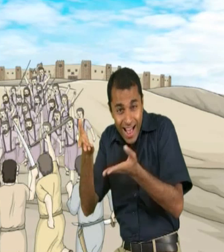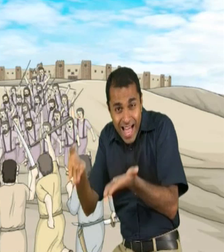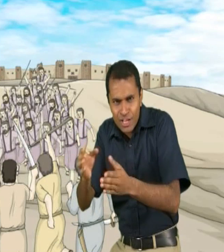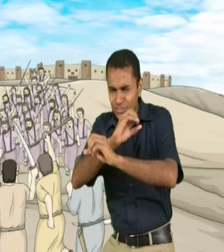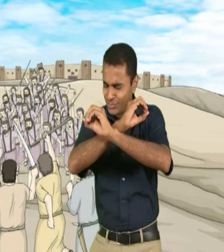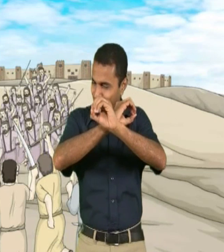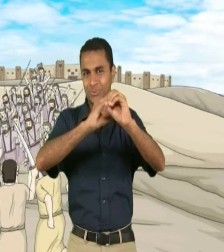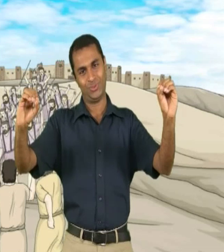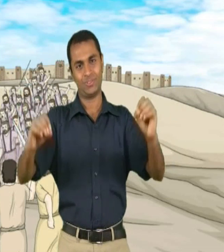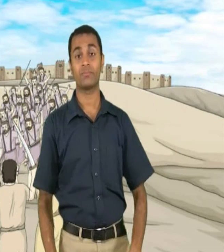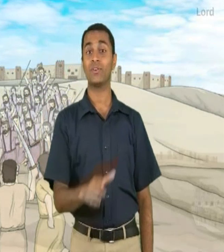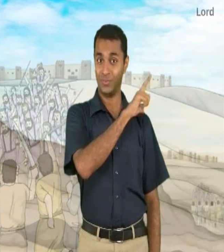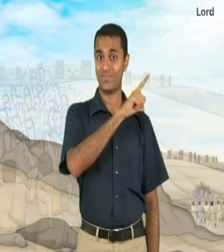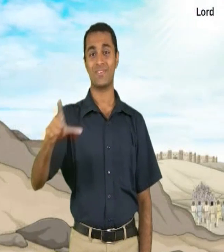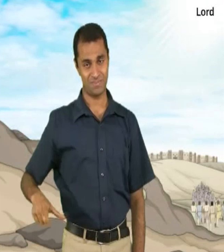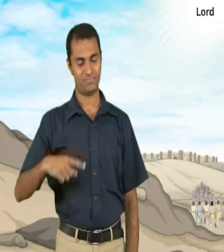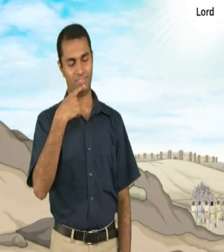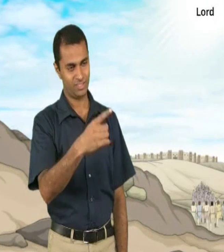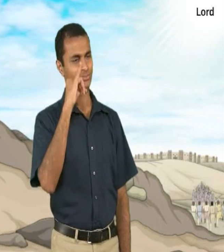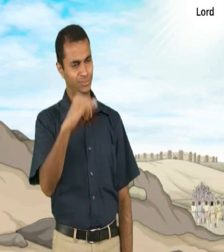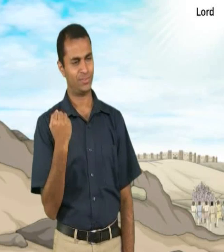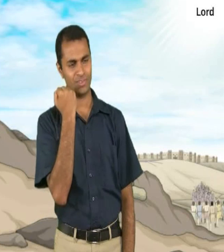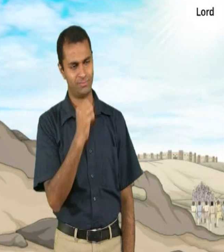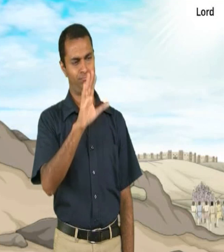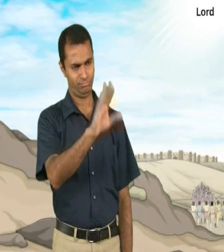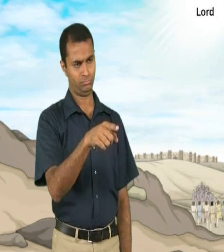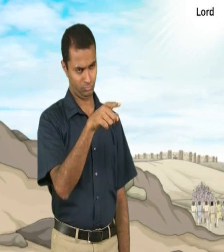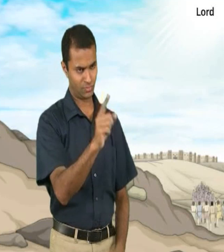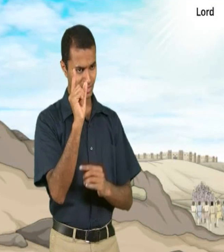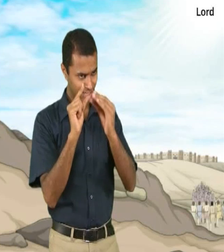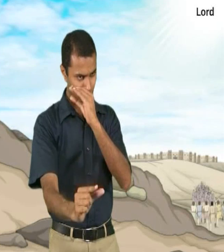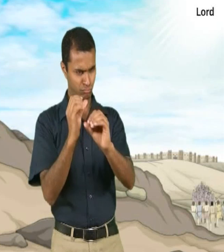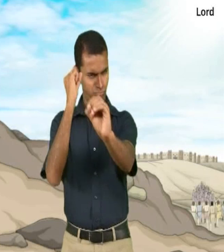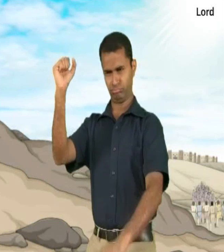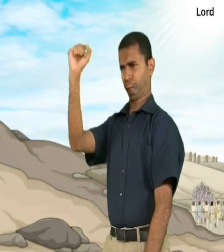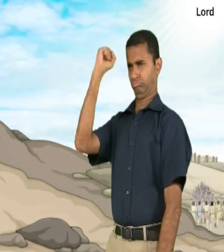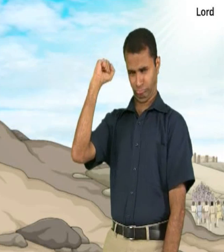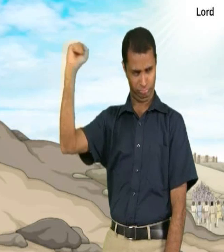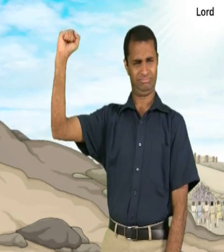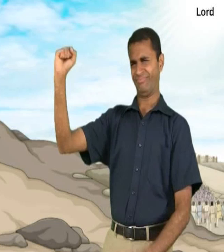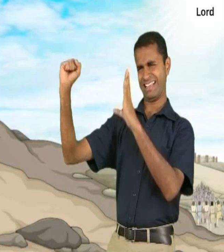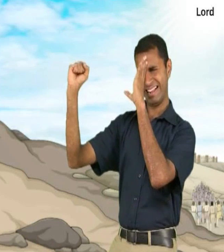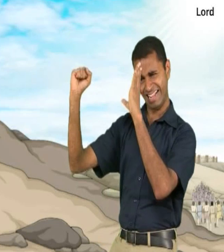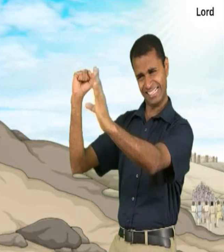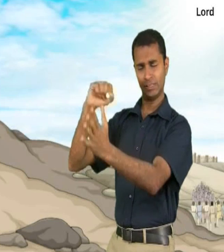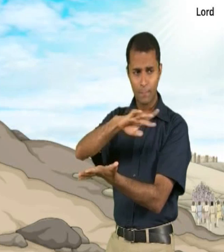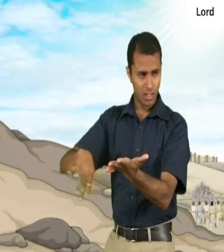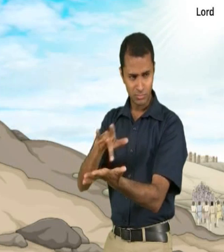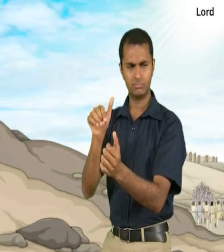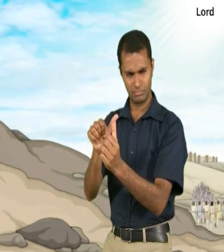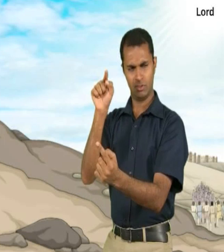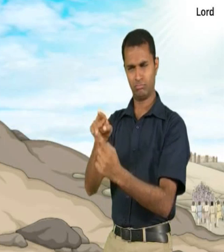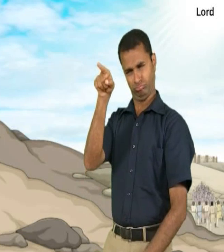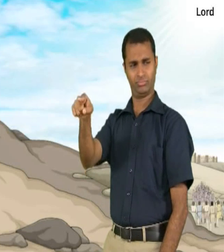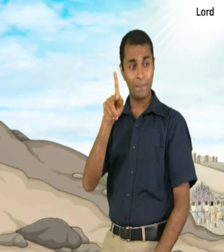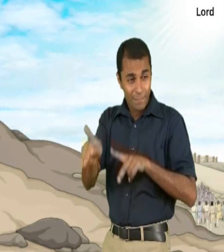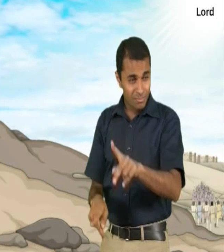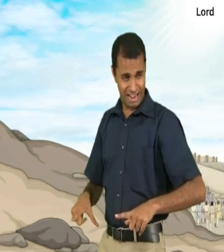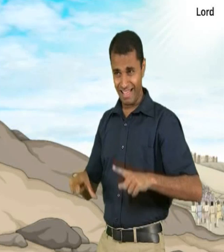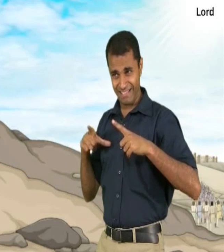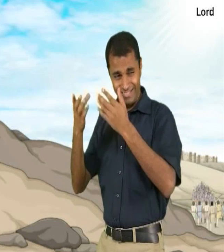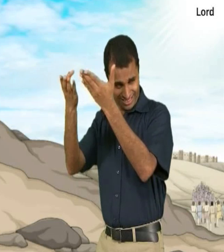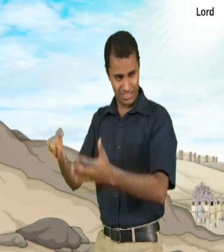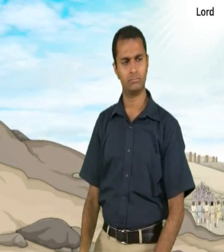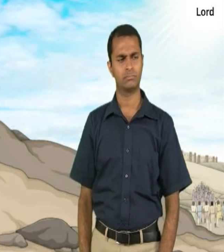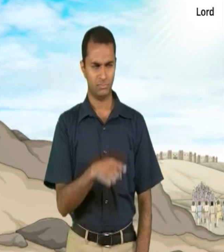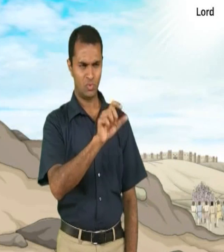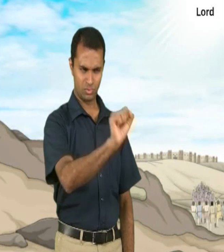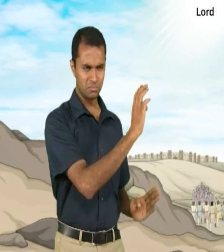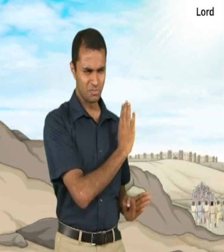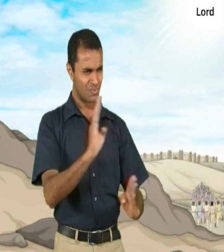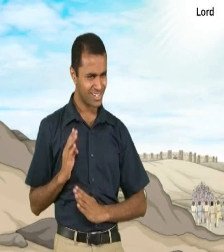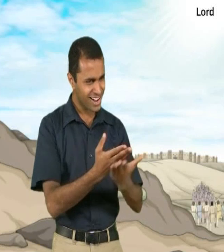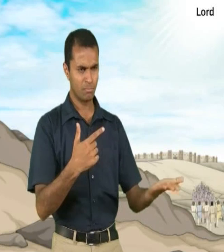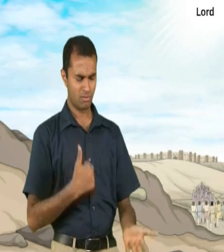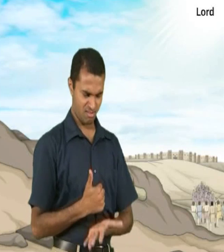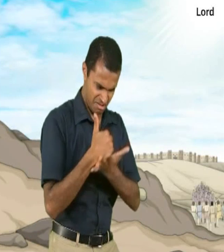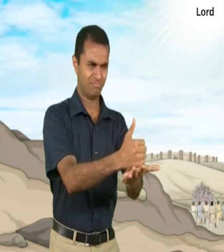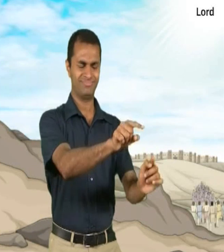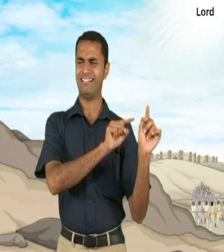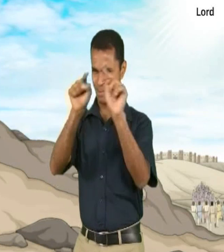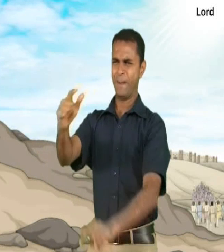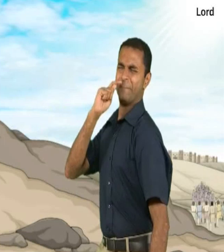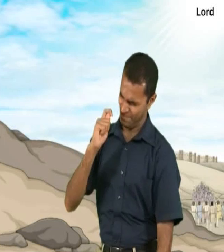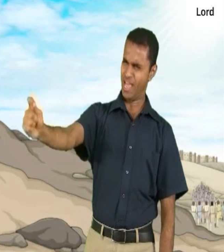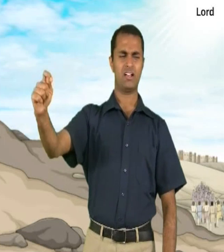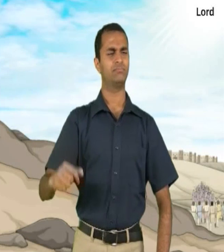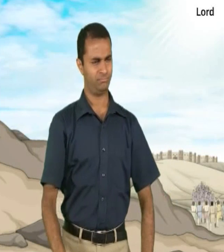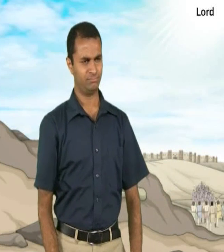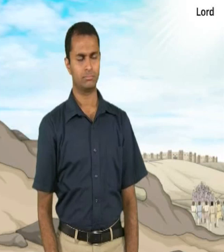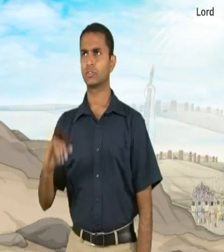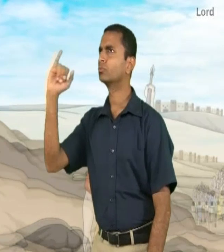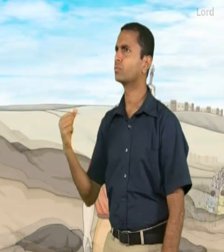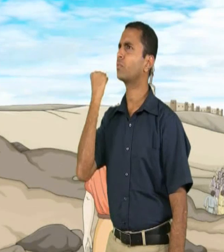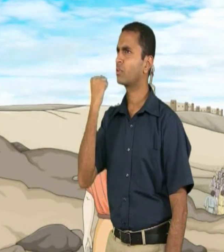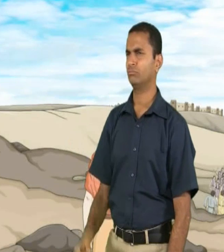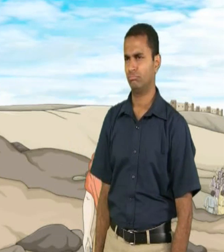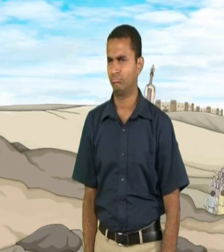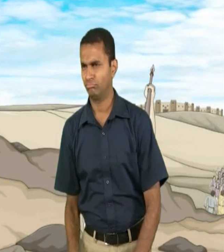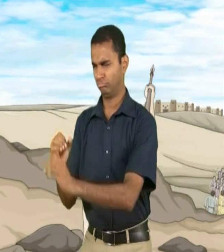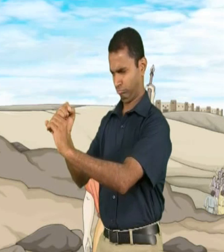Then the LORD said to Joshua, “Hold out your battle lance toward Ai, for into your hand I will deliver the city.”